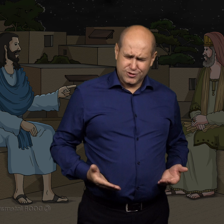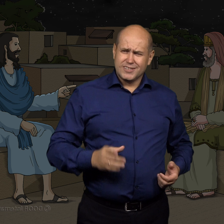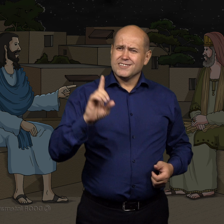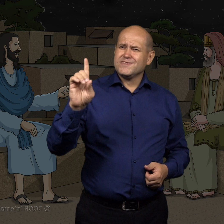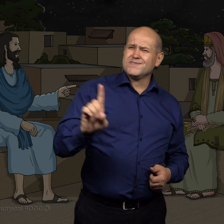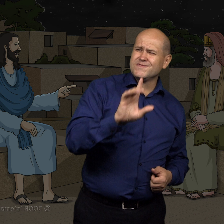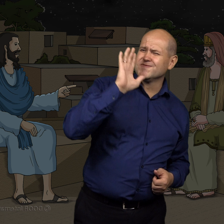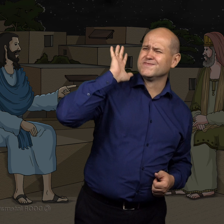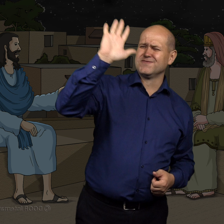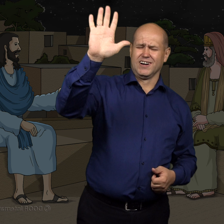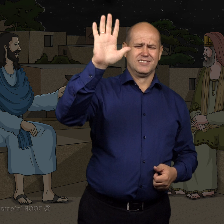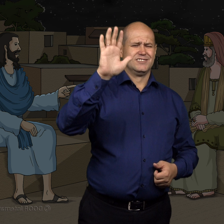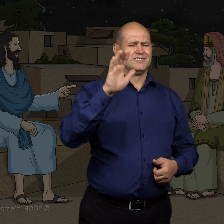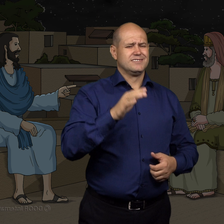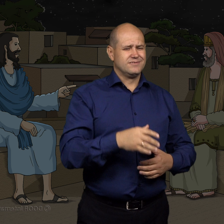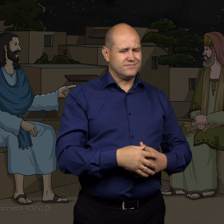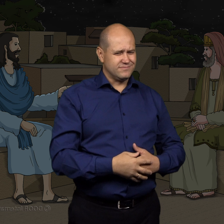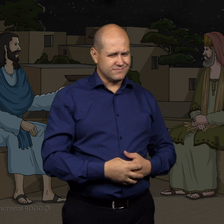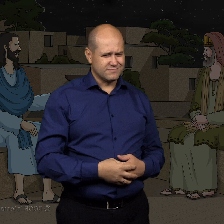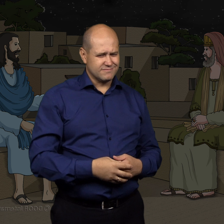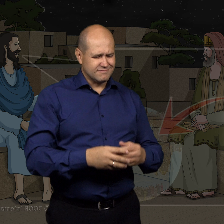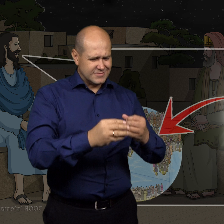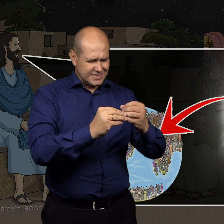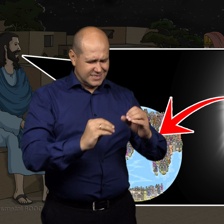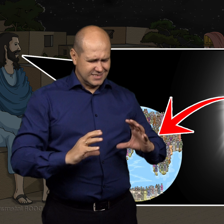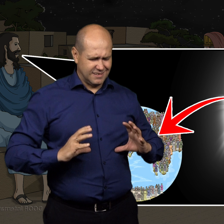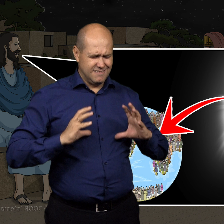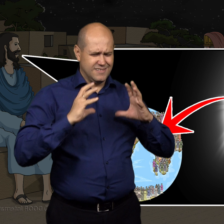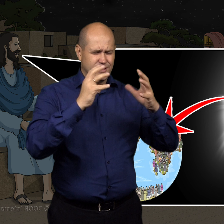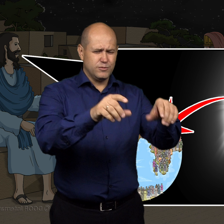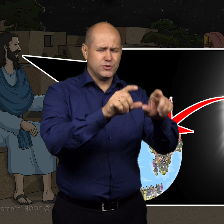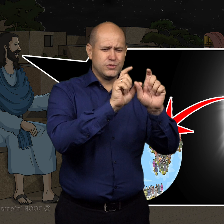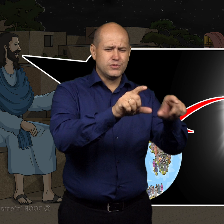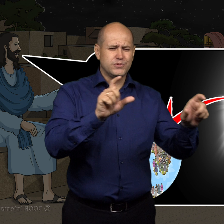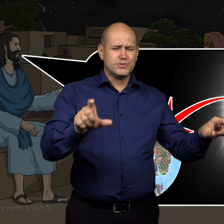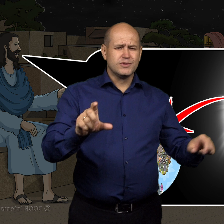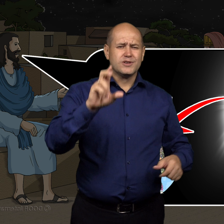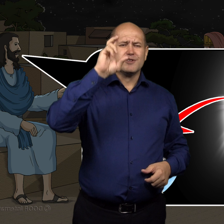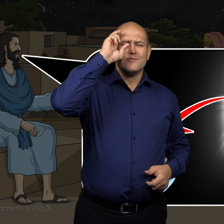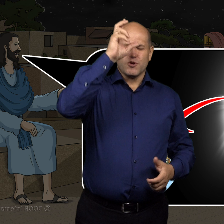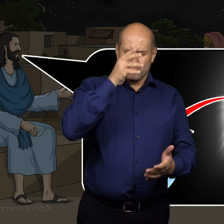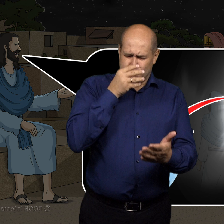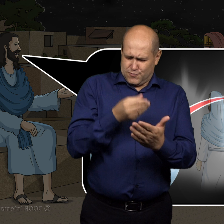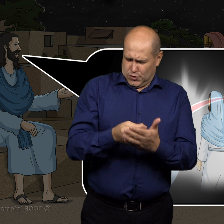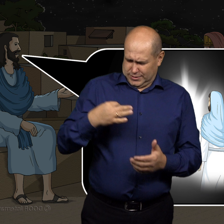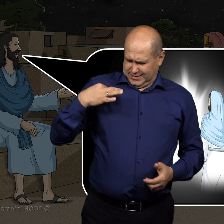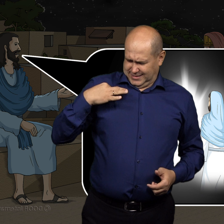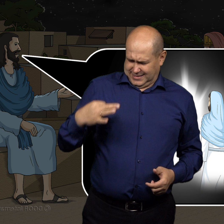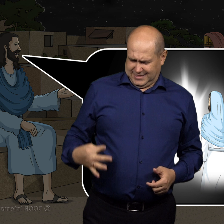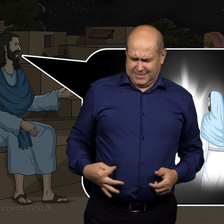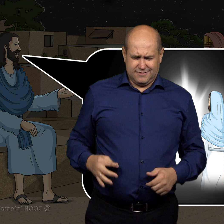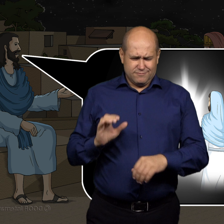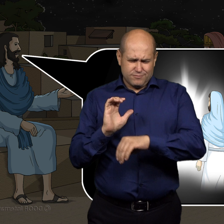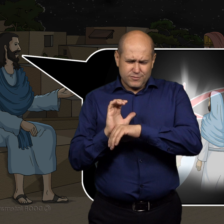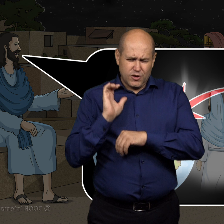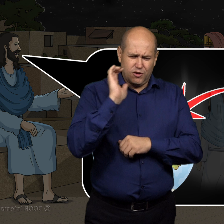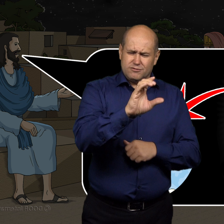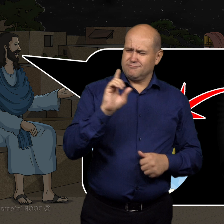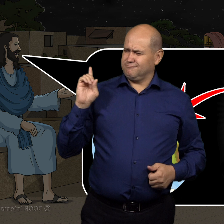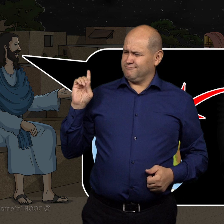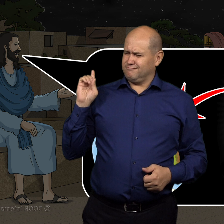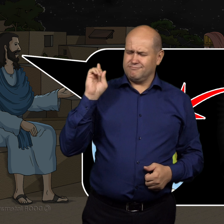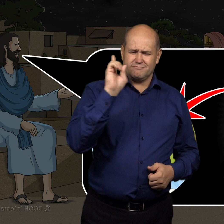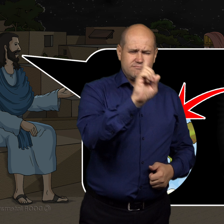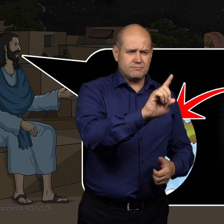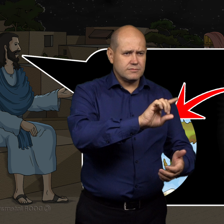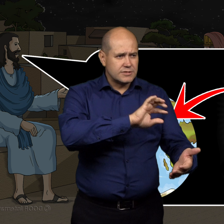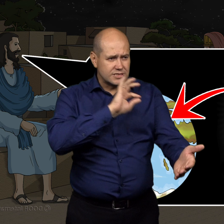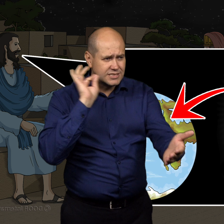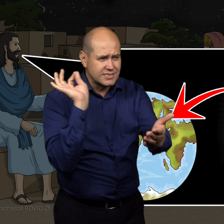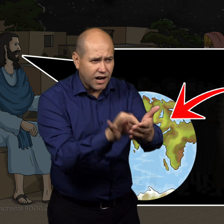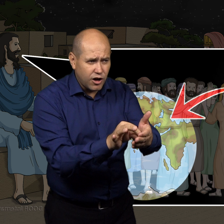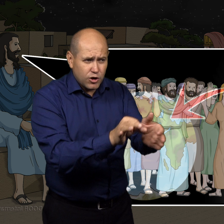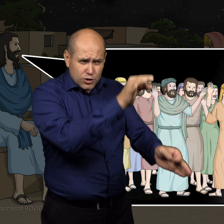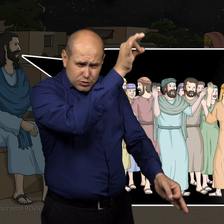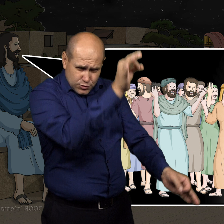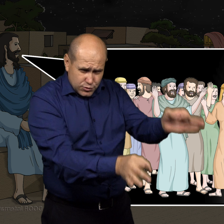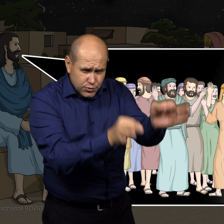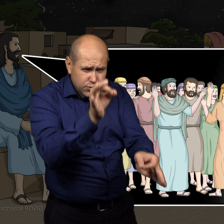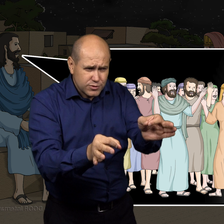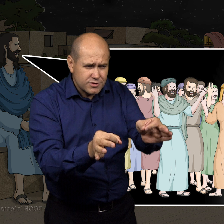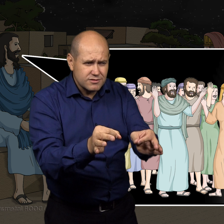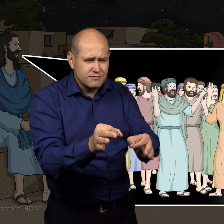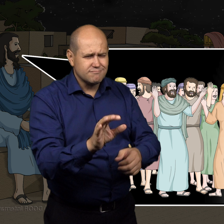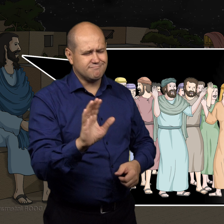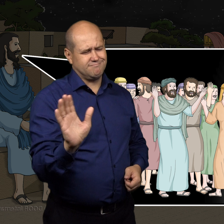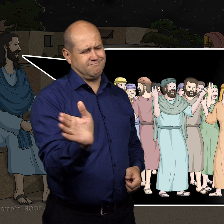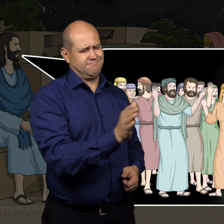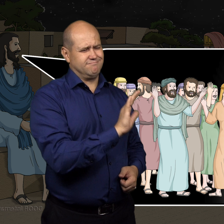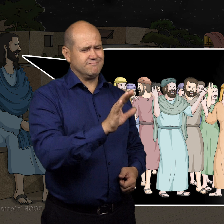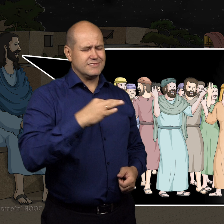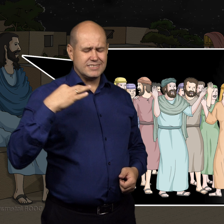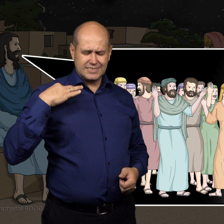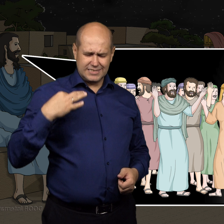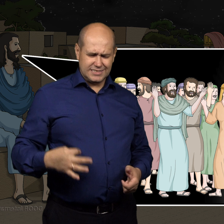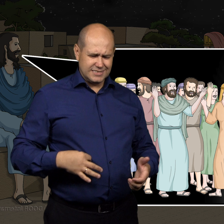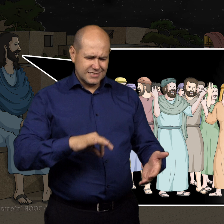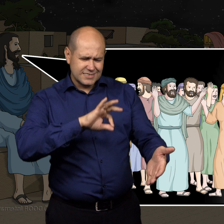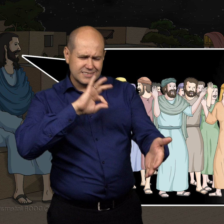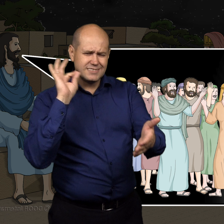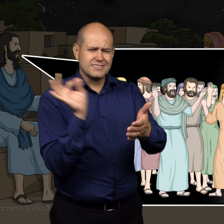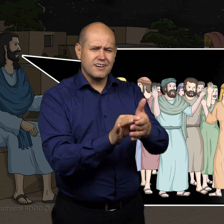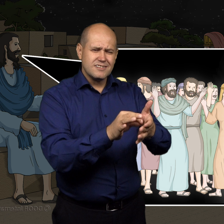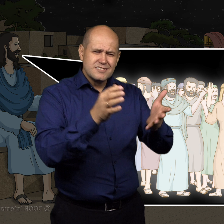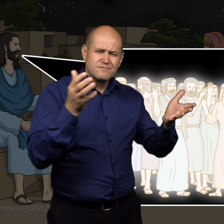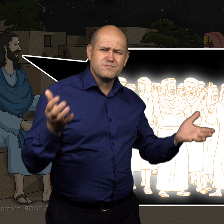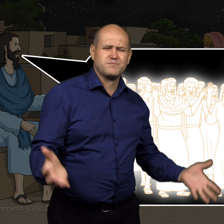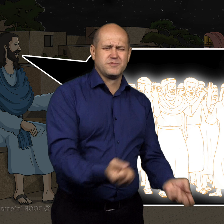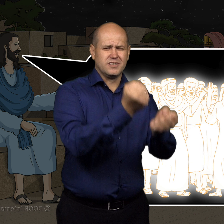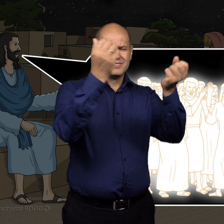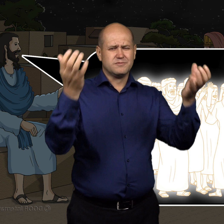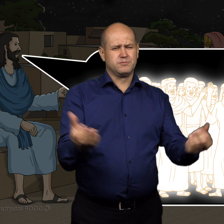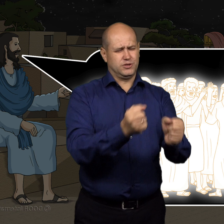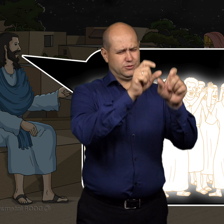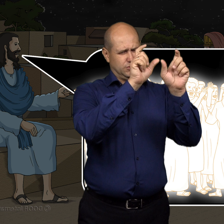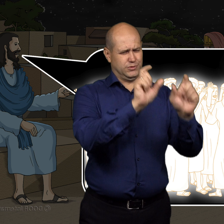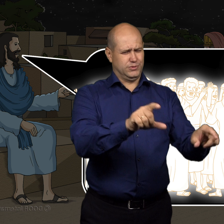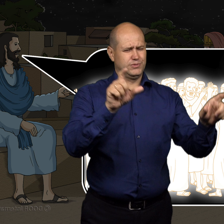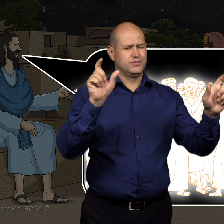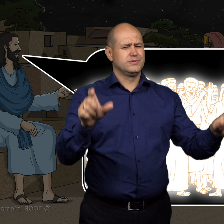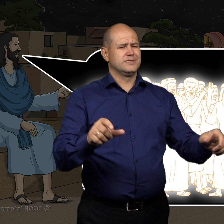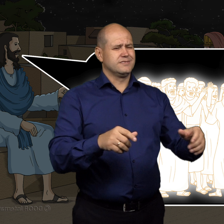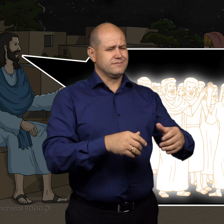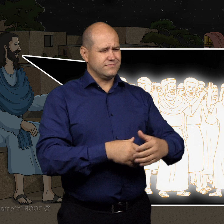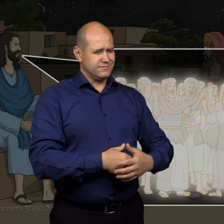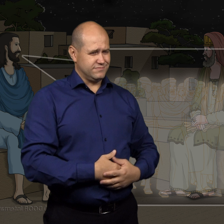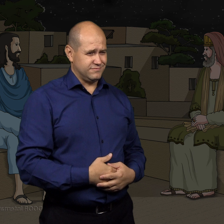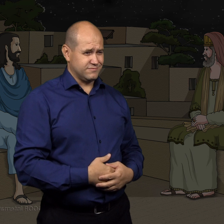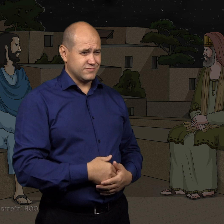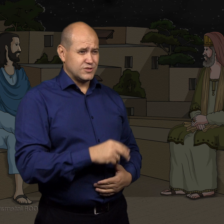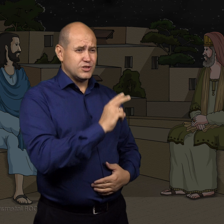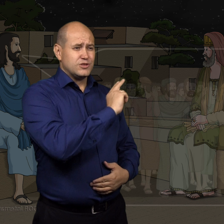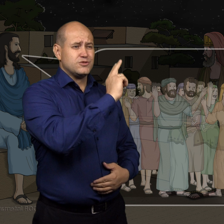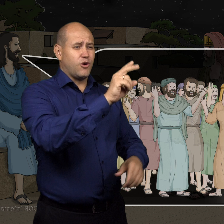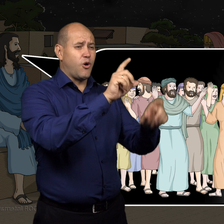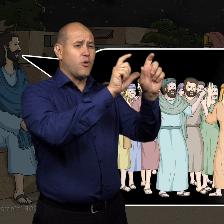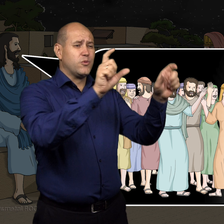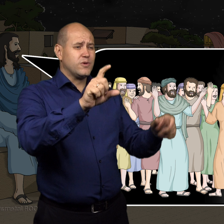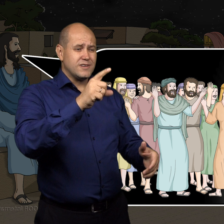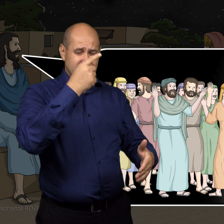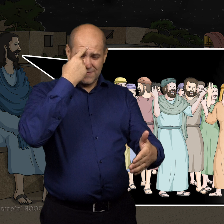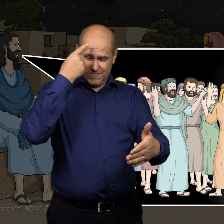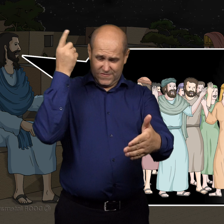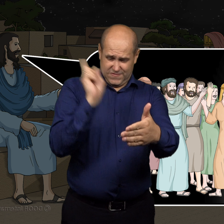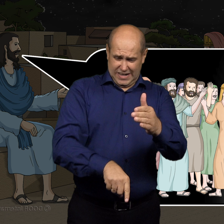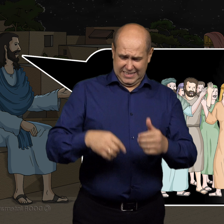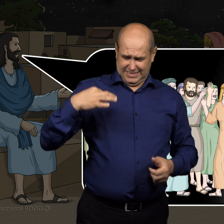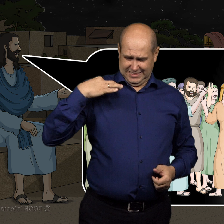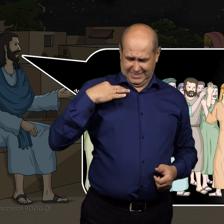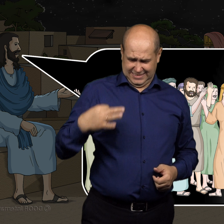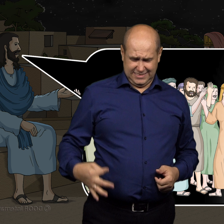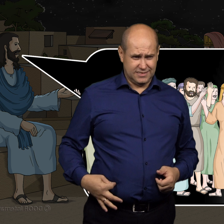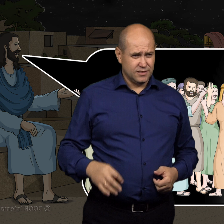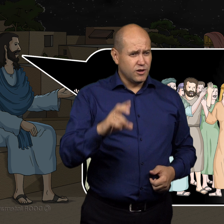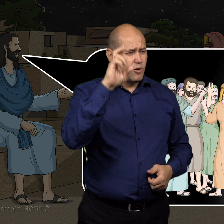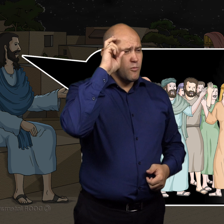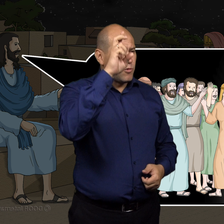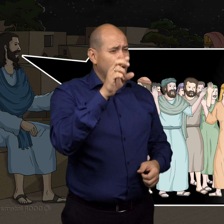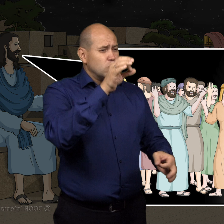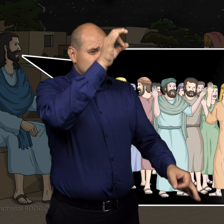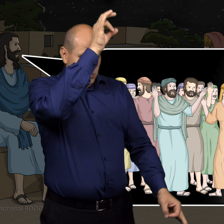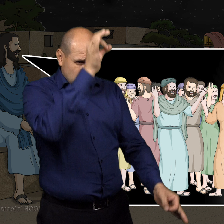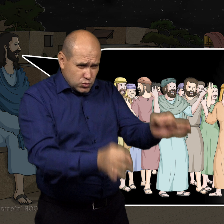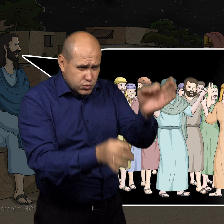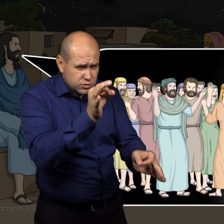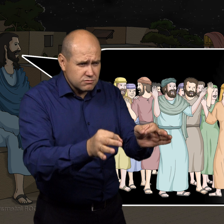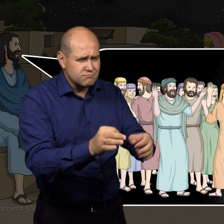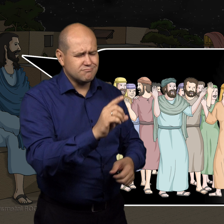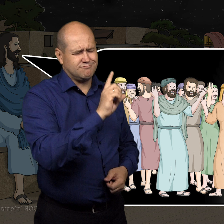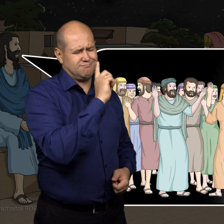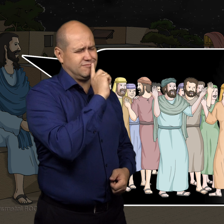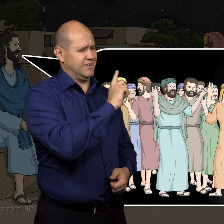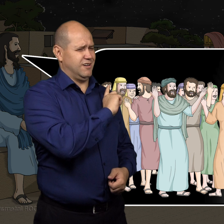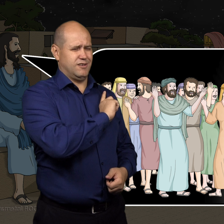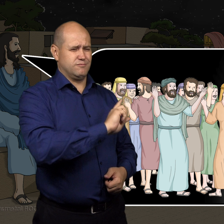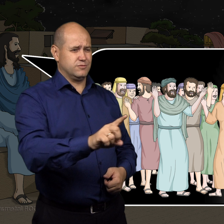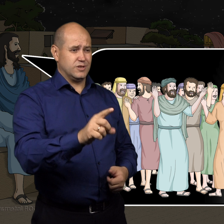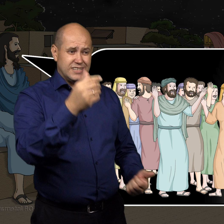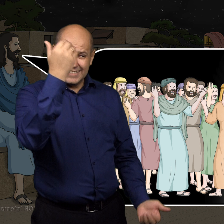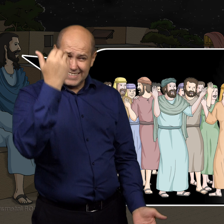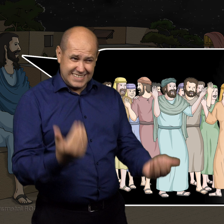For God did not send His Son into the world to condemn the world, but to save the world through Him.